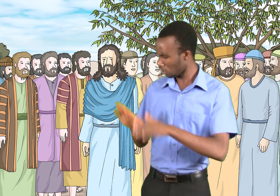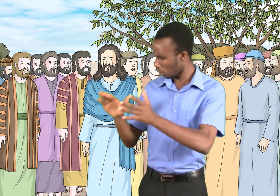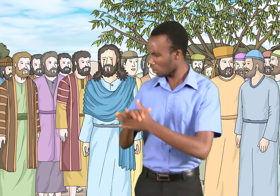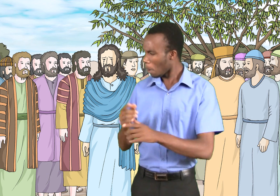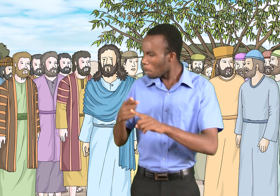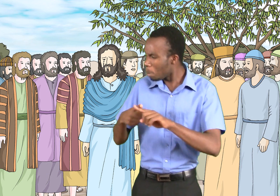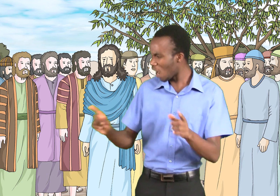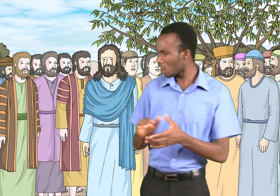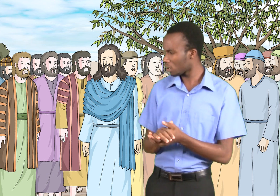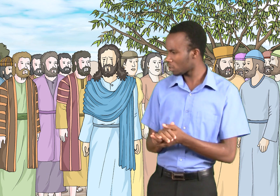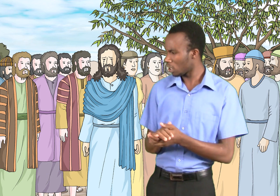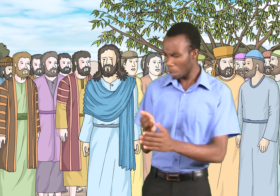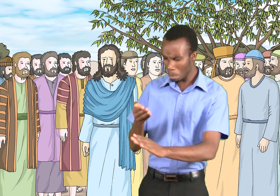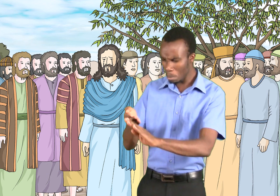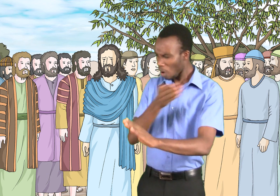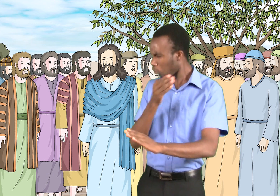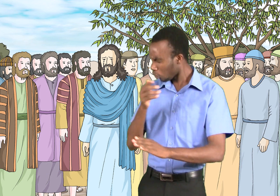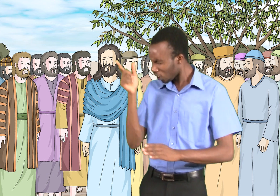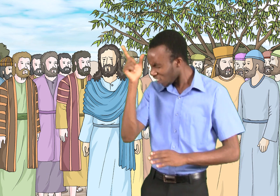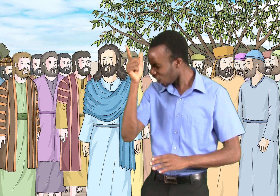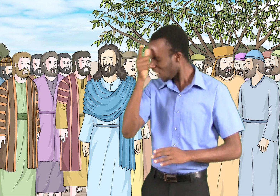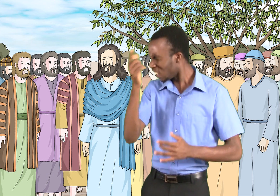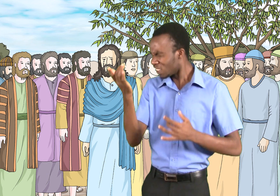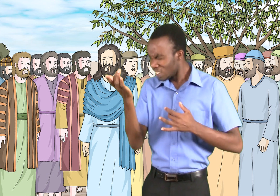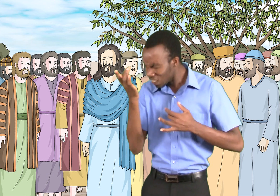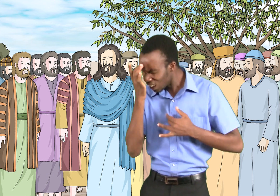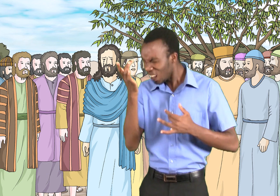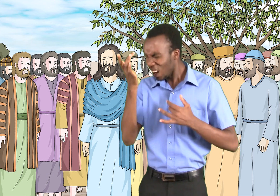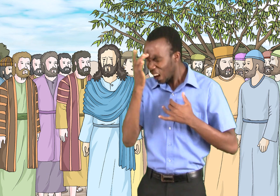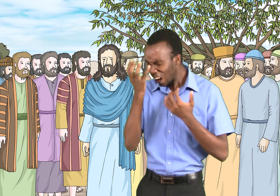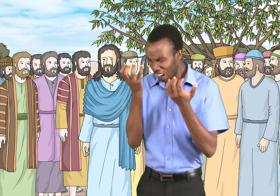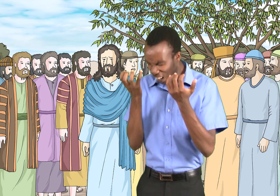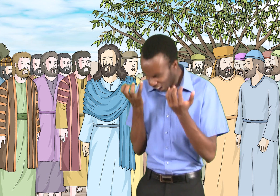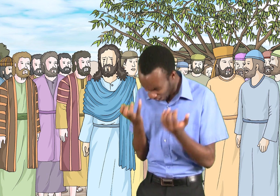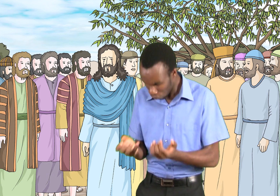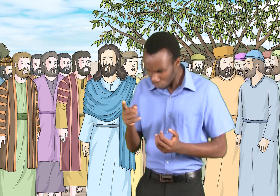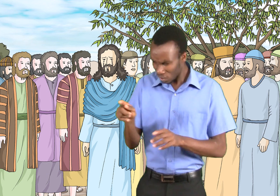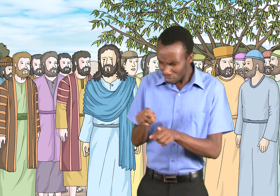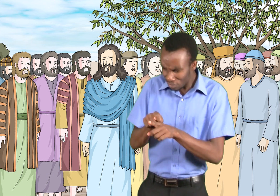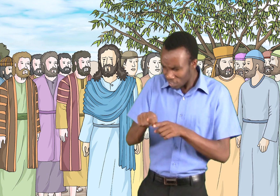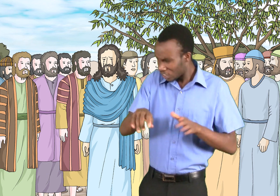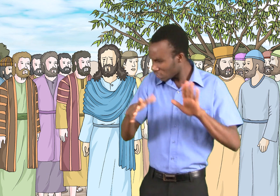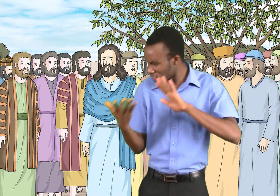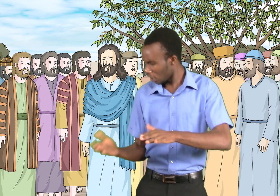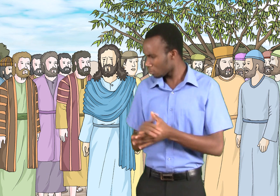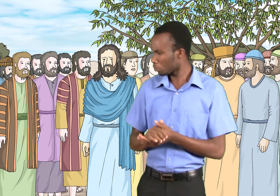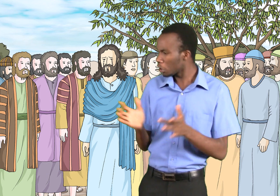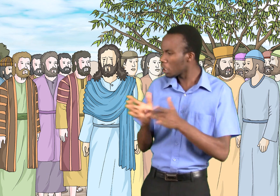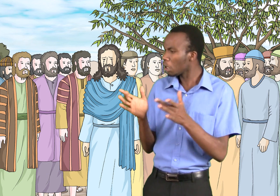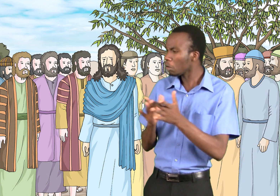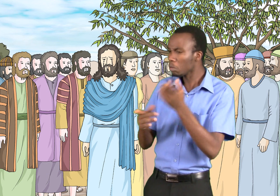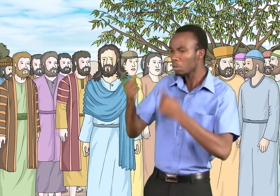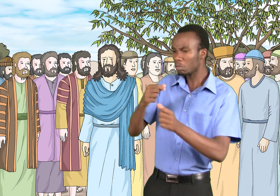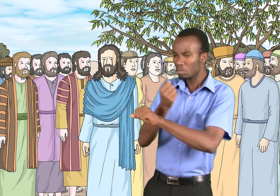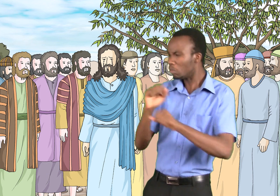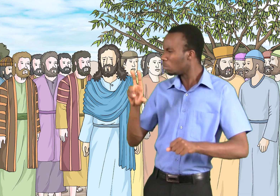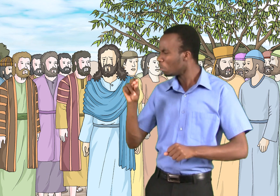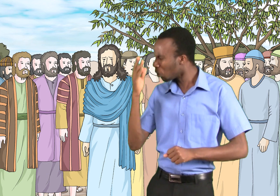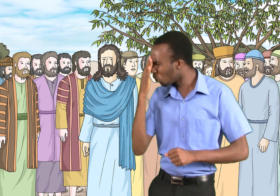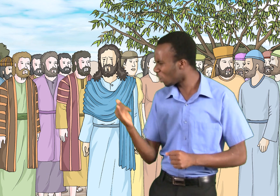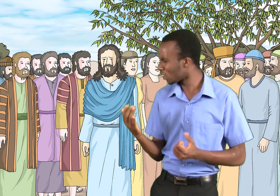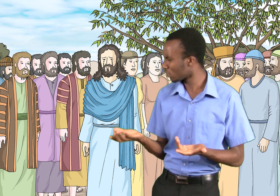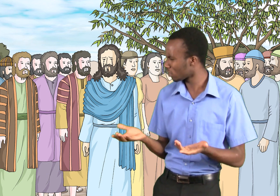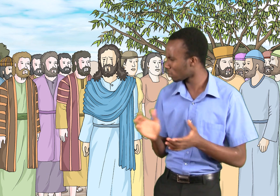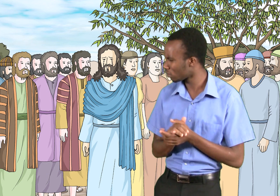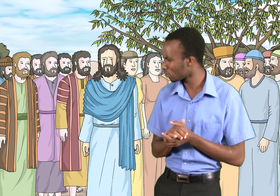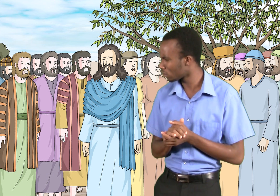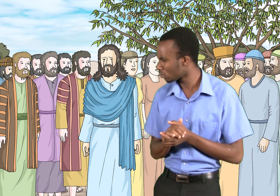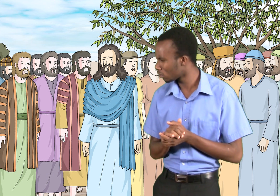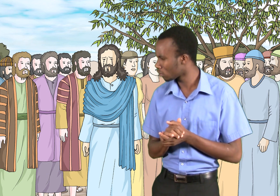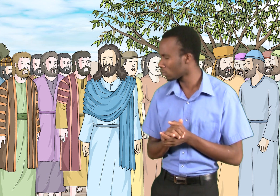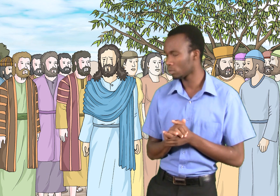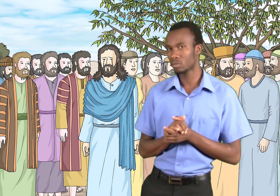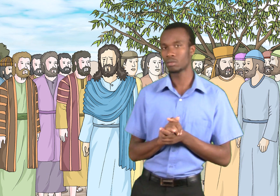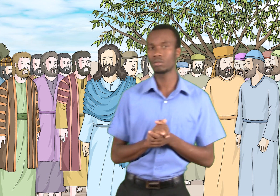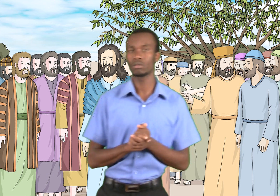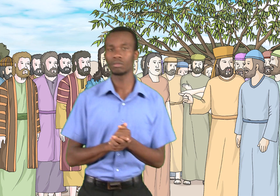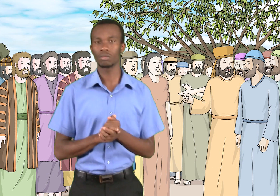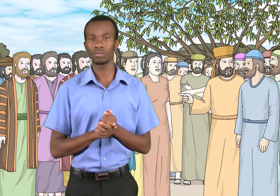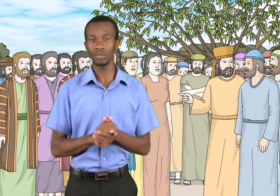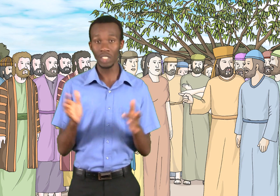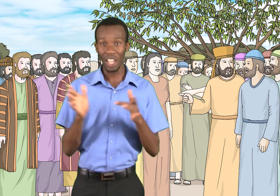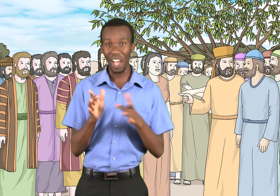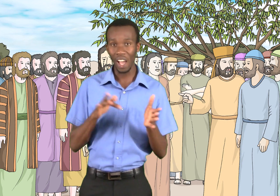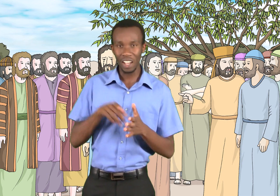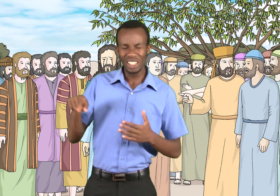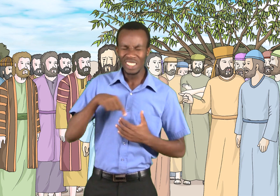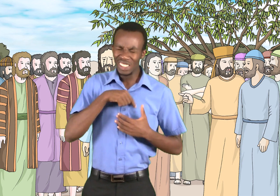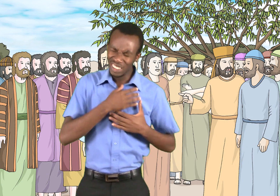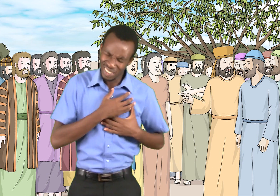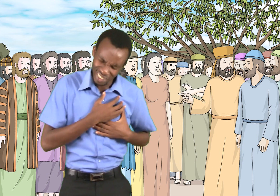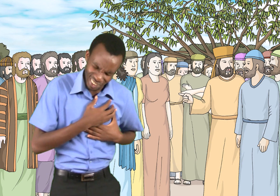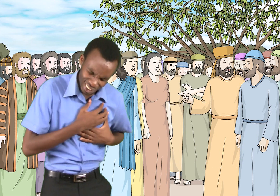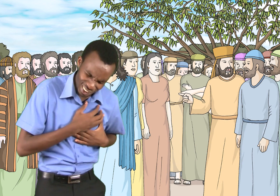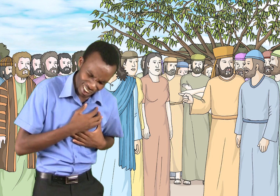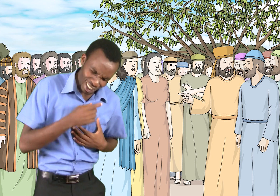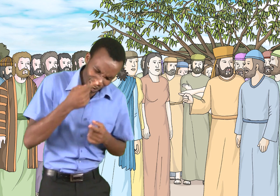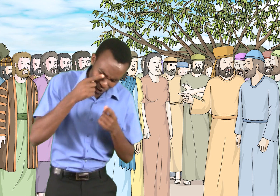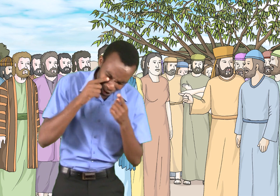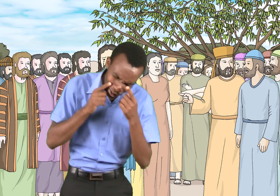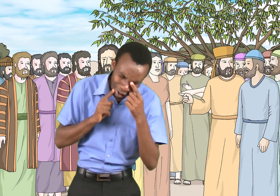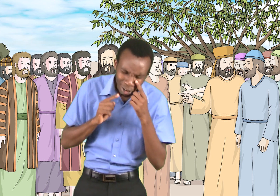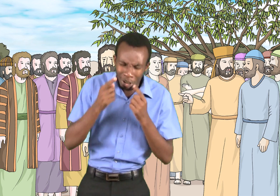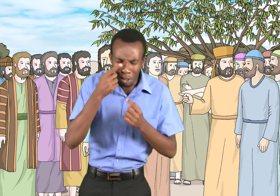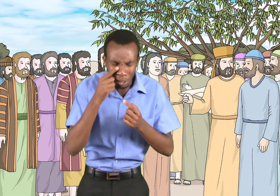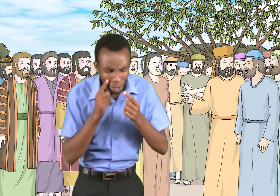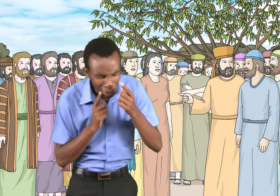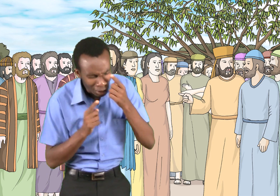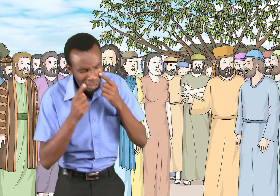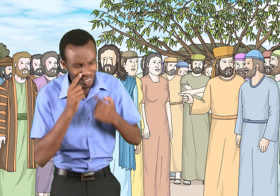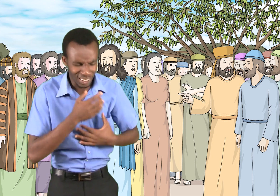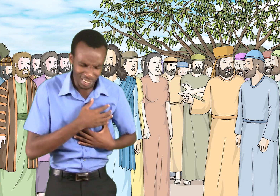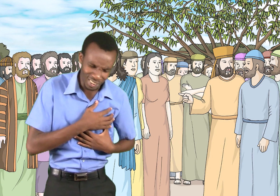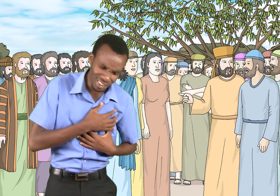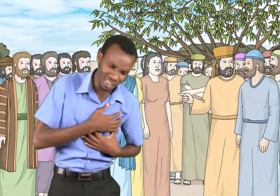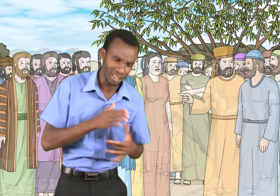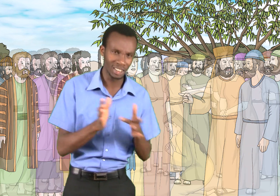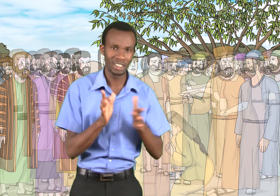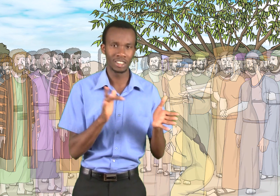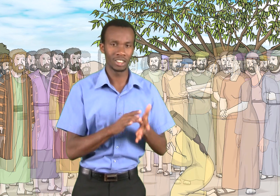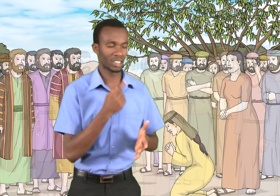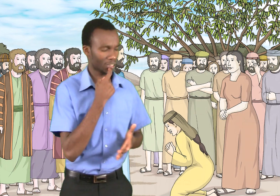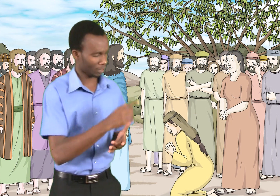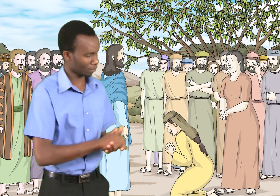Then the Jews said, “See how He loved him!”